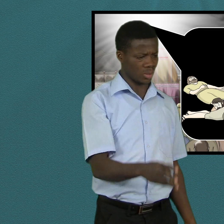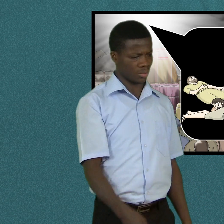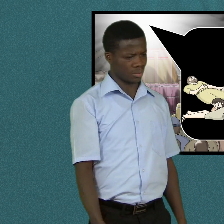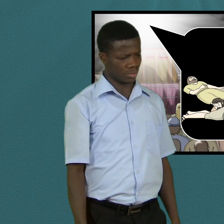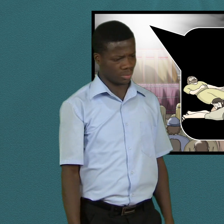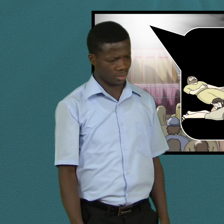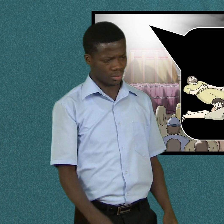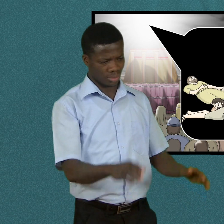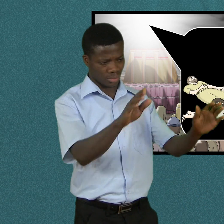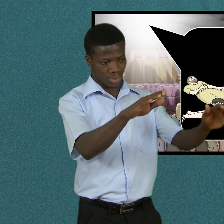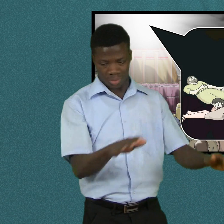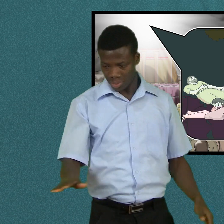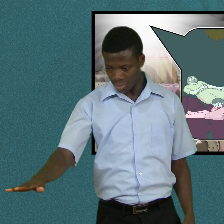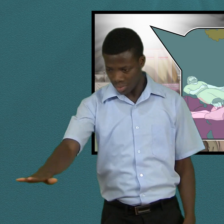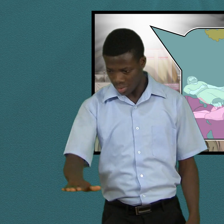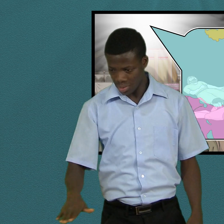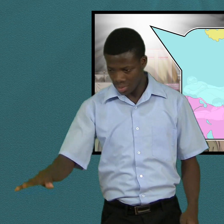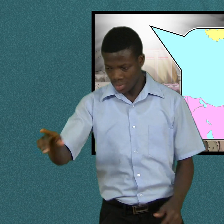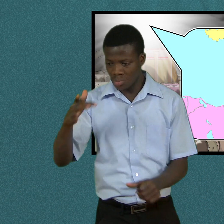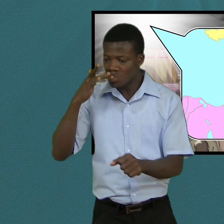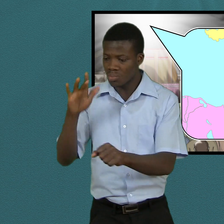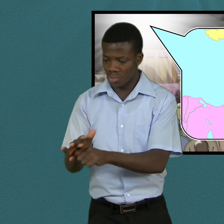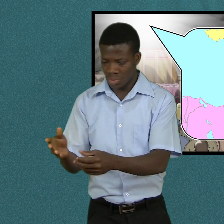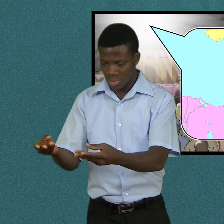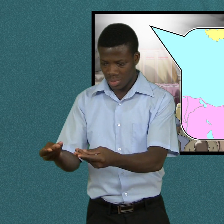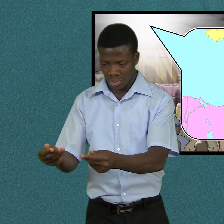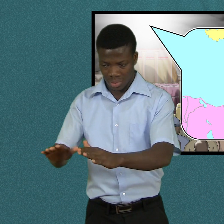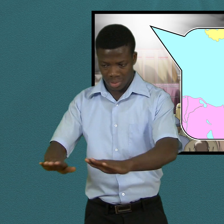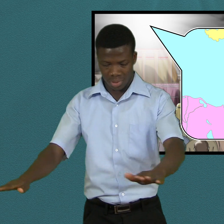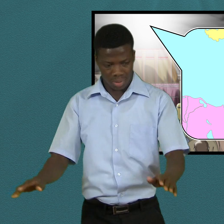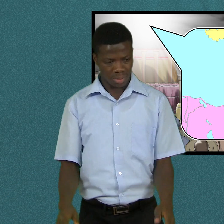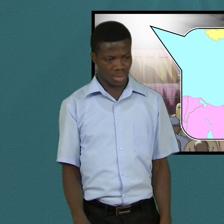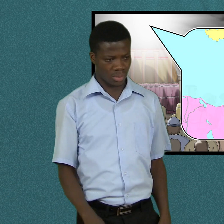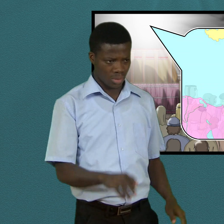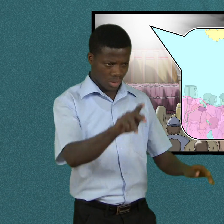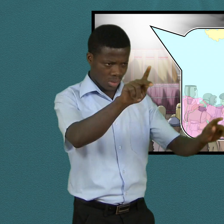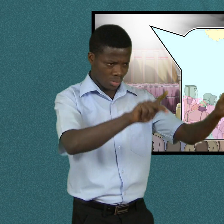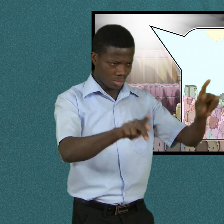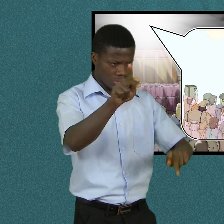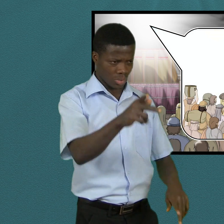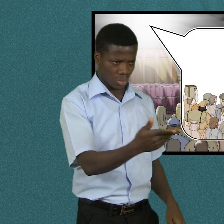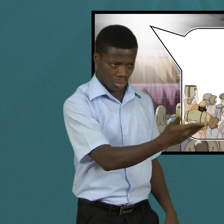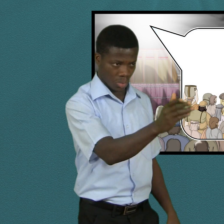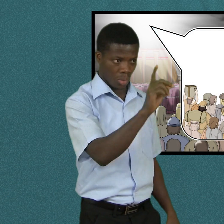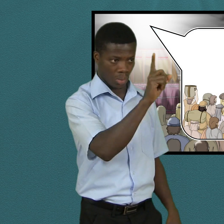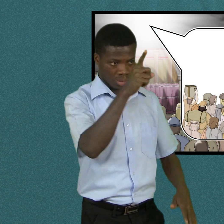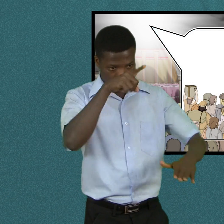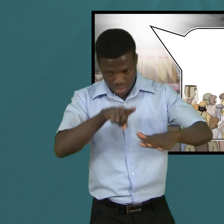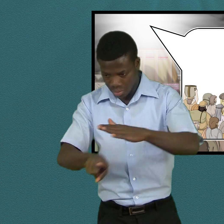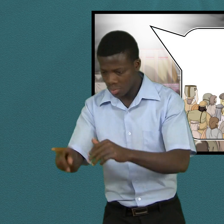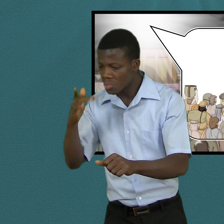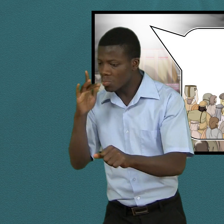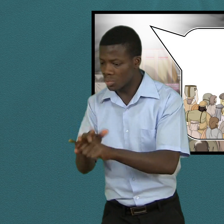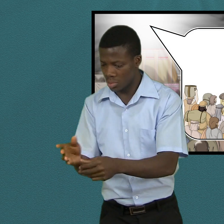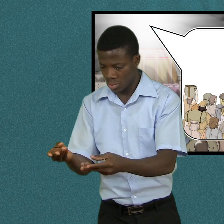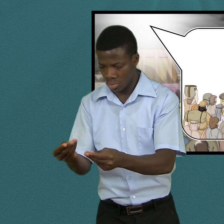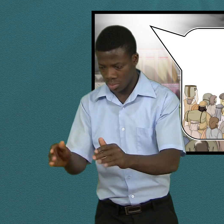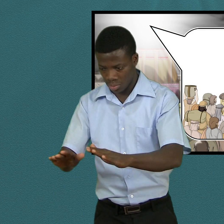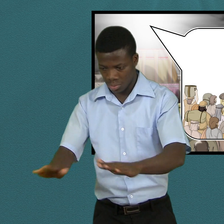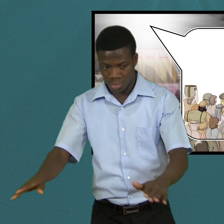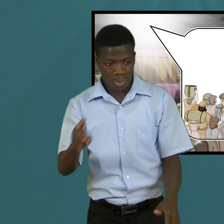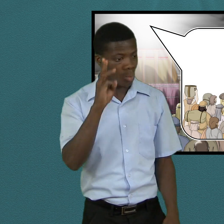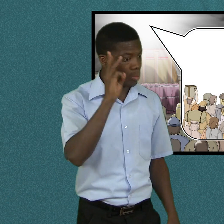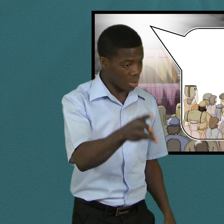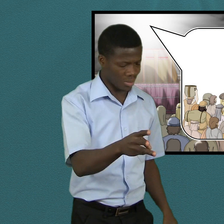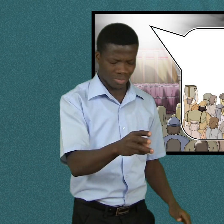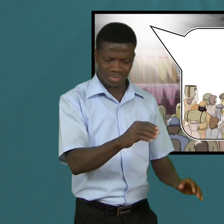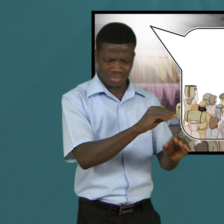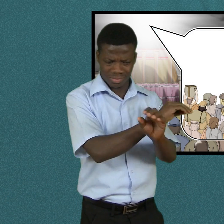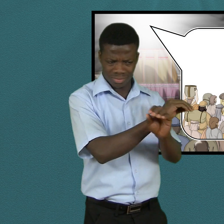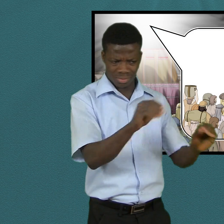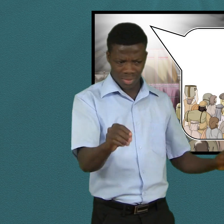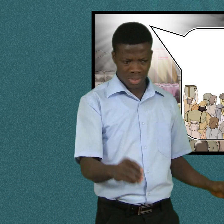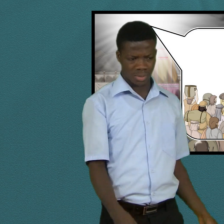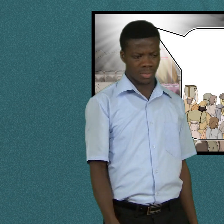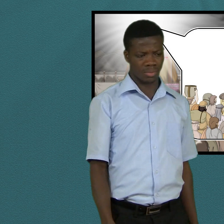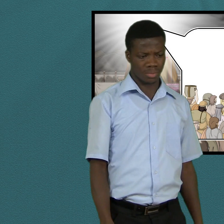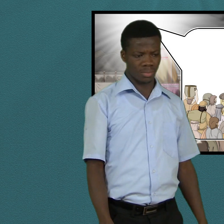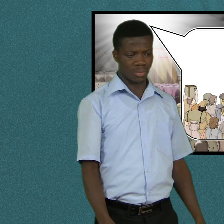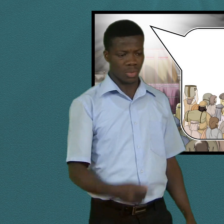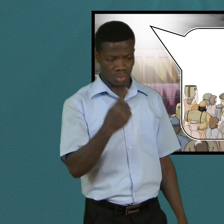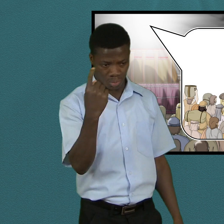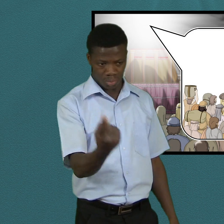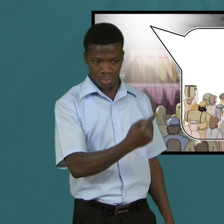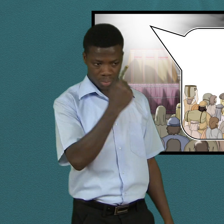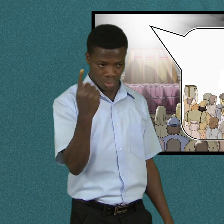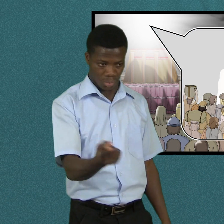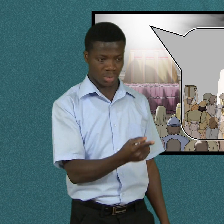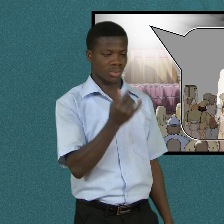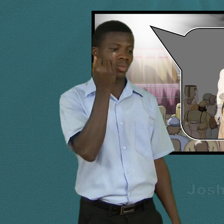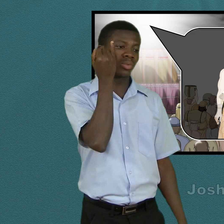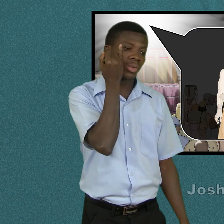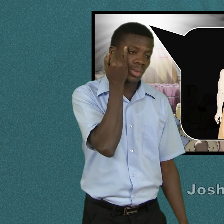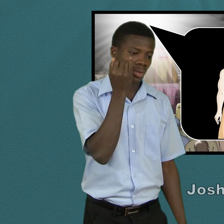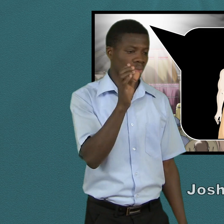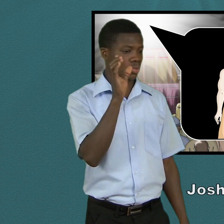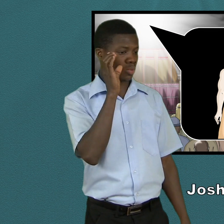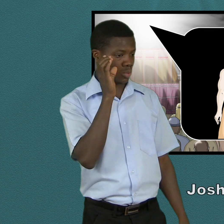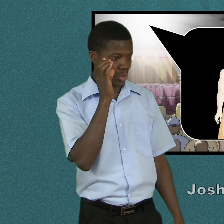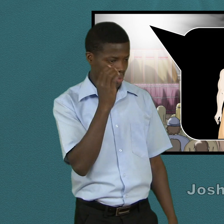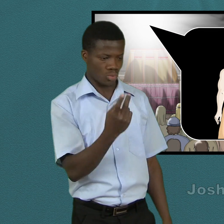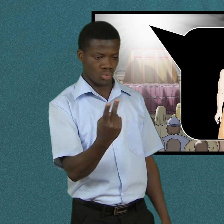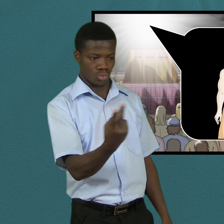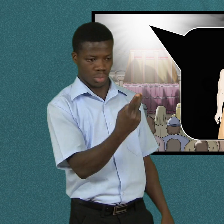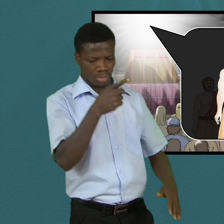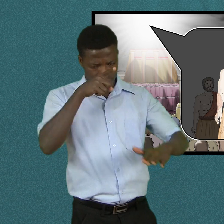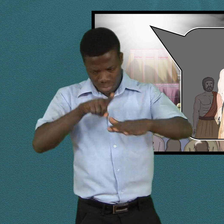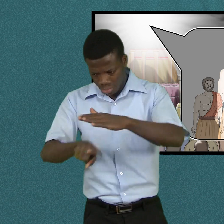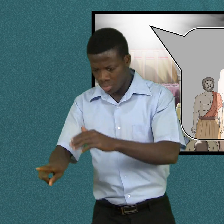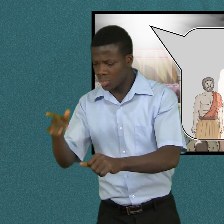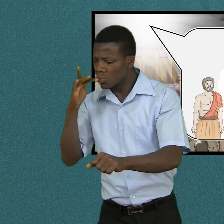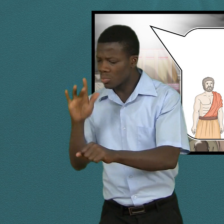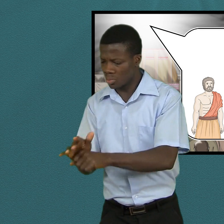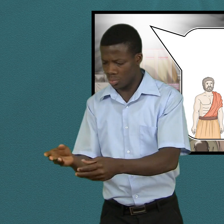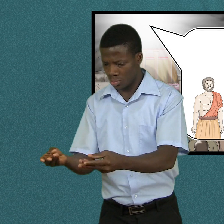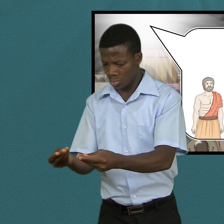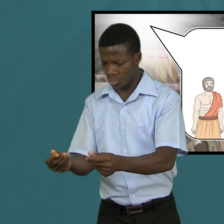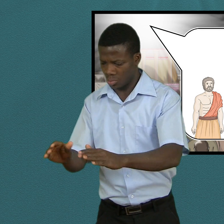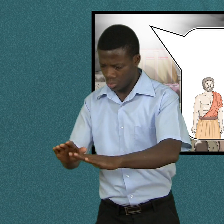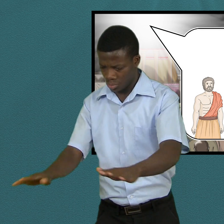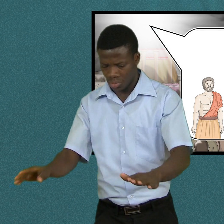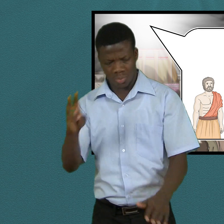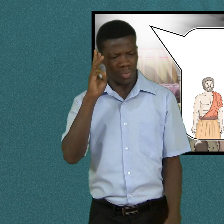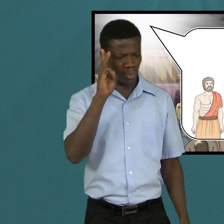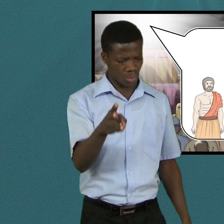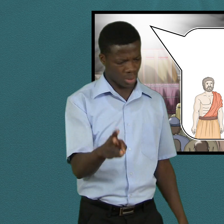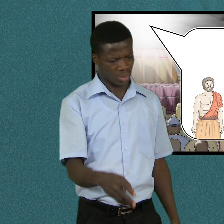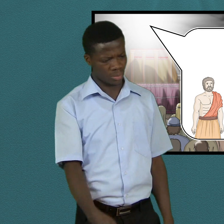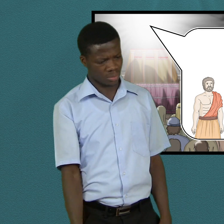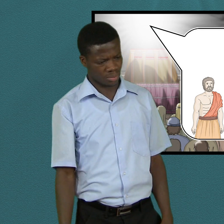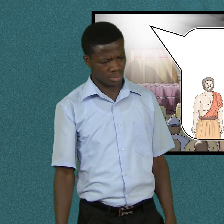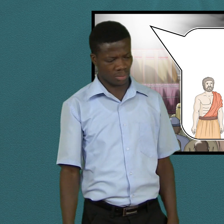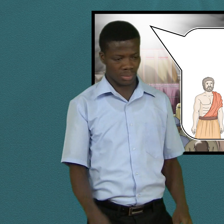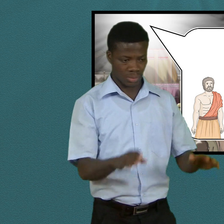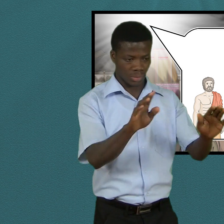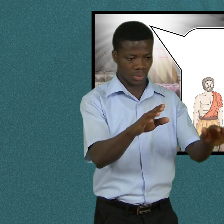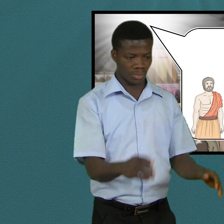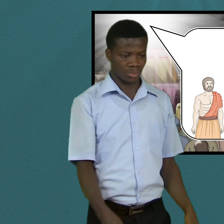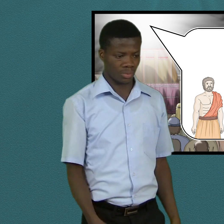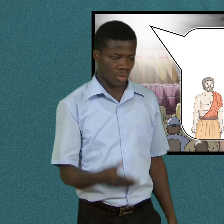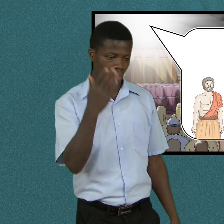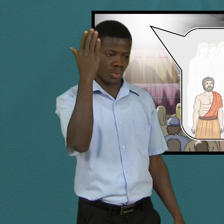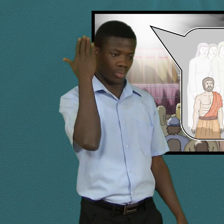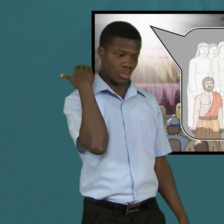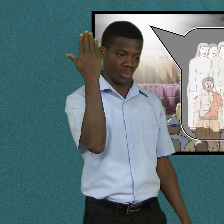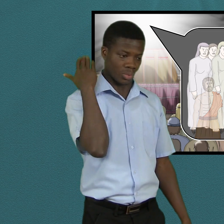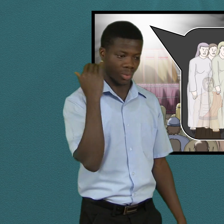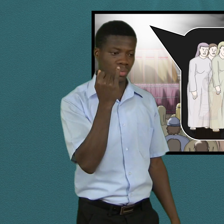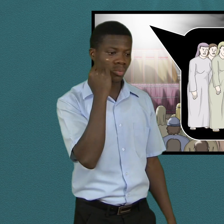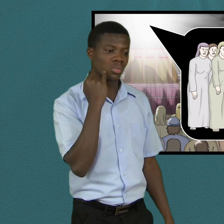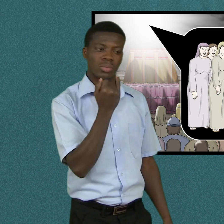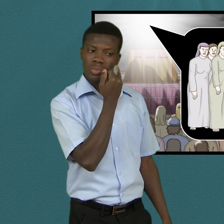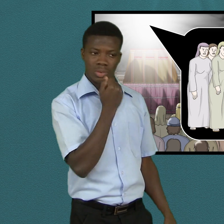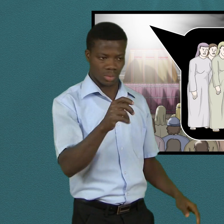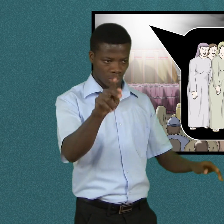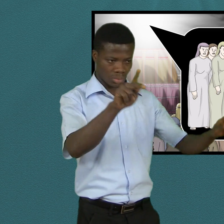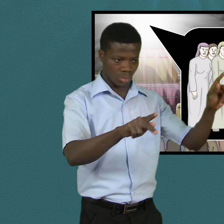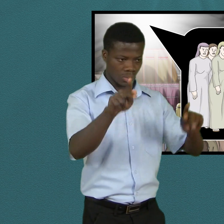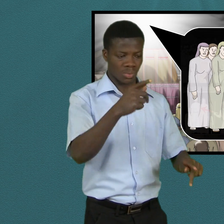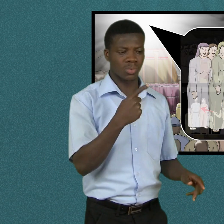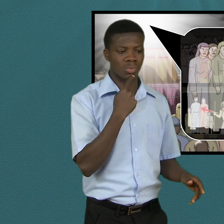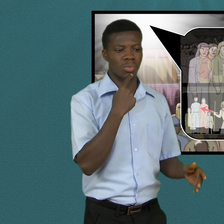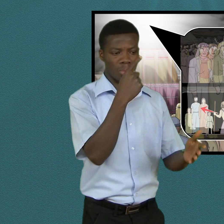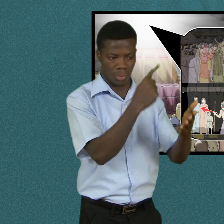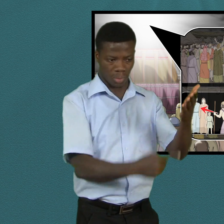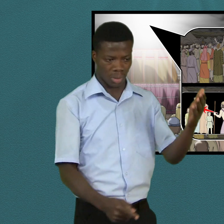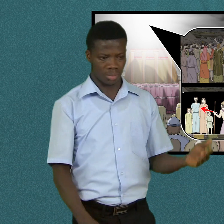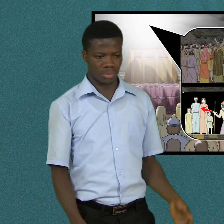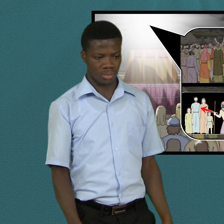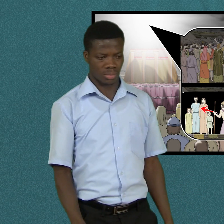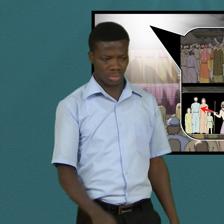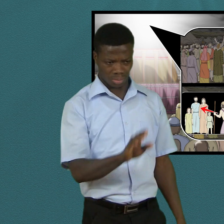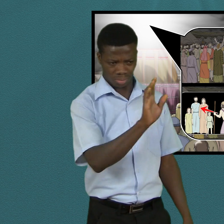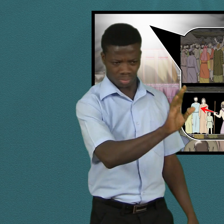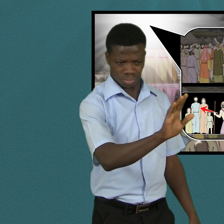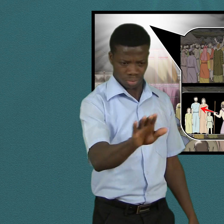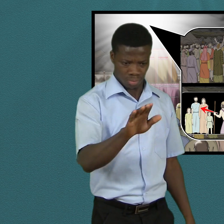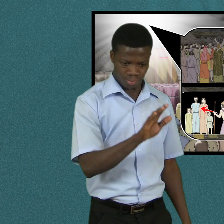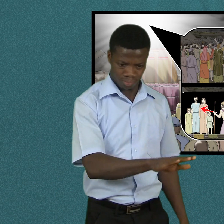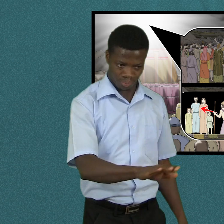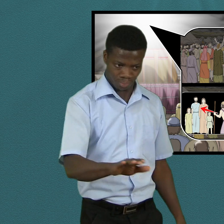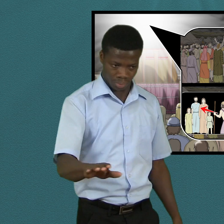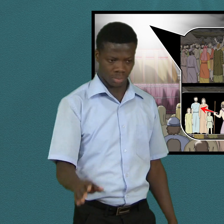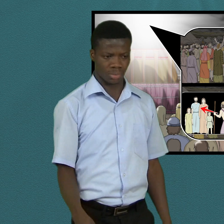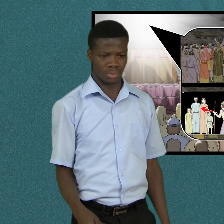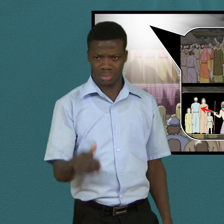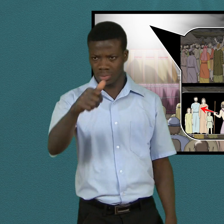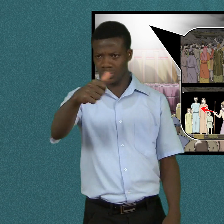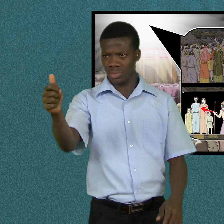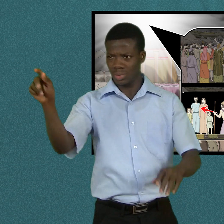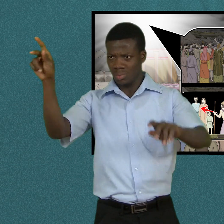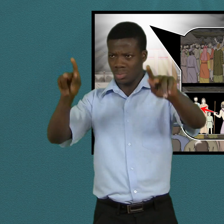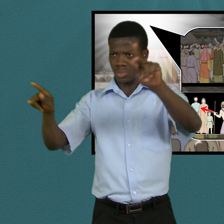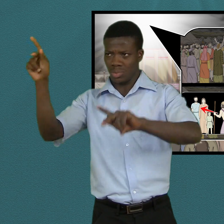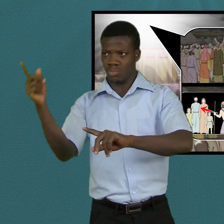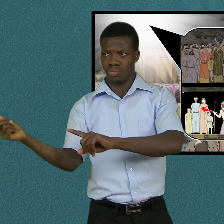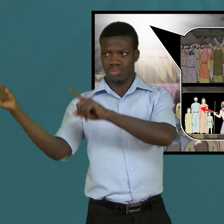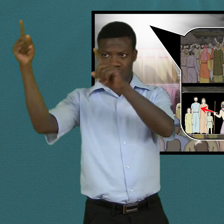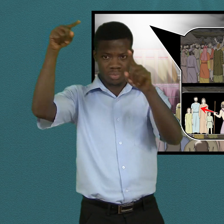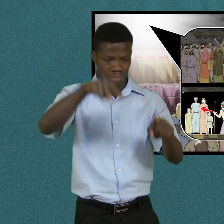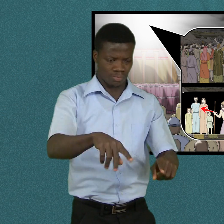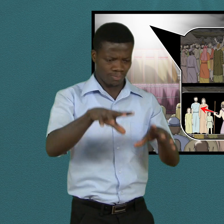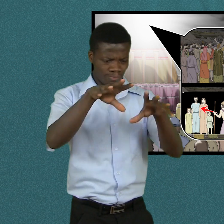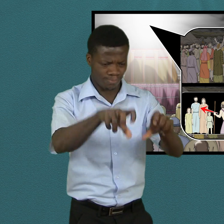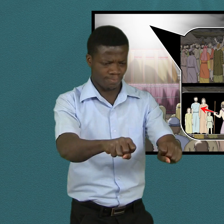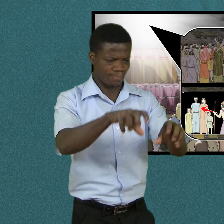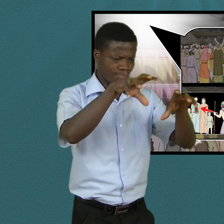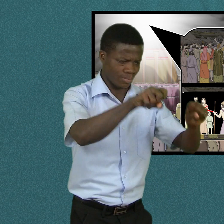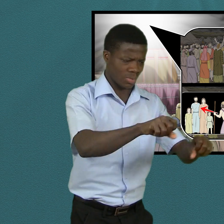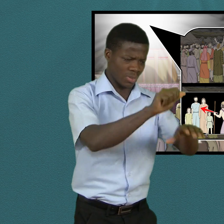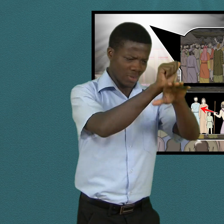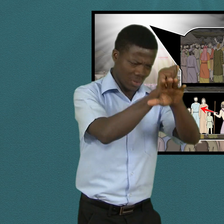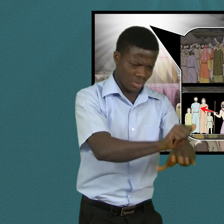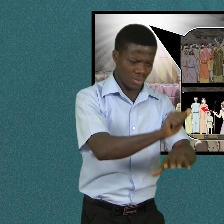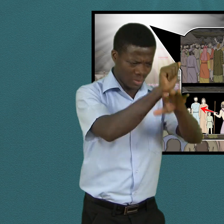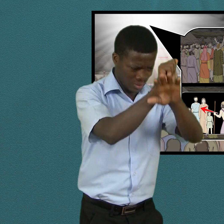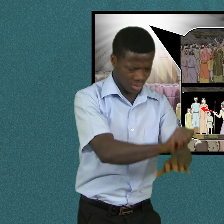Surely none of you will enter the land in which I swore to settle you, except Caleb son of Jephunneh and Joshua son of Nun.